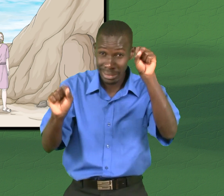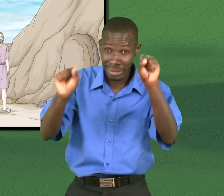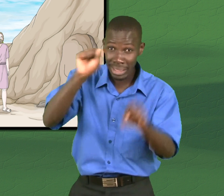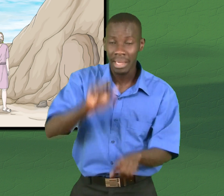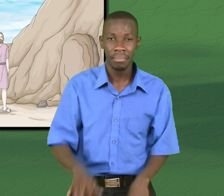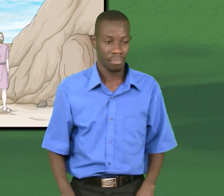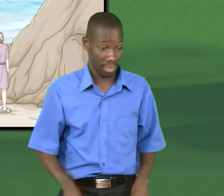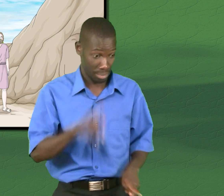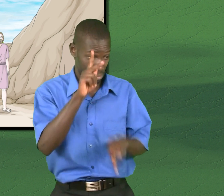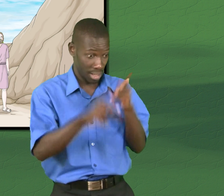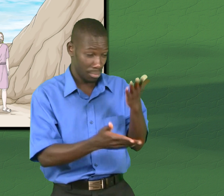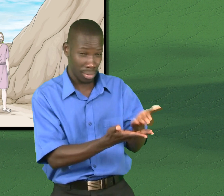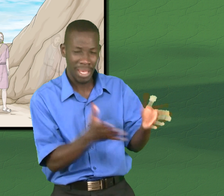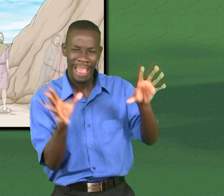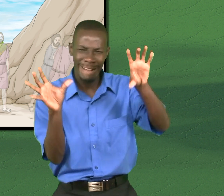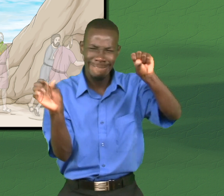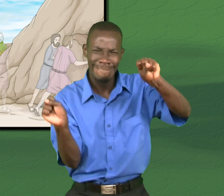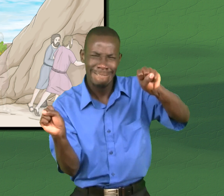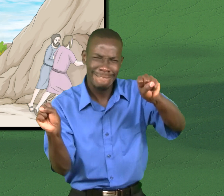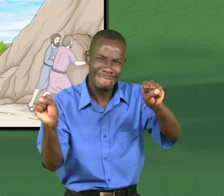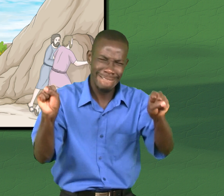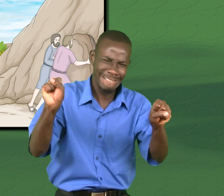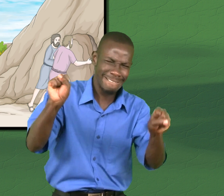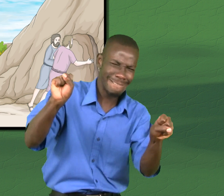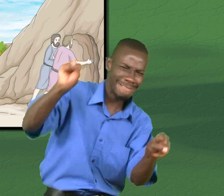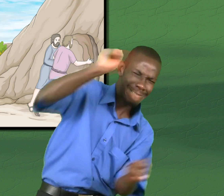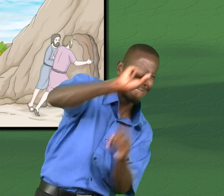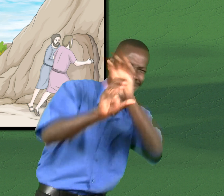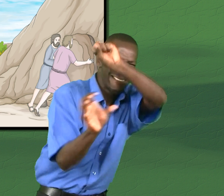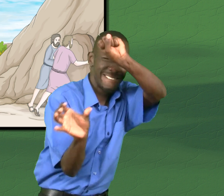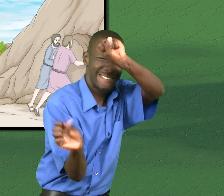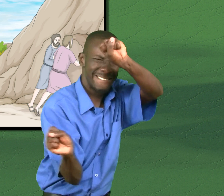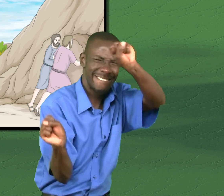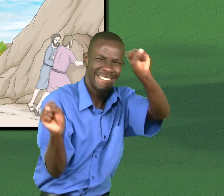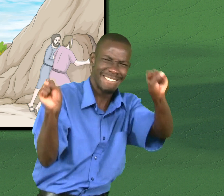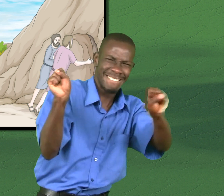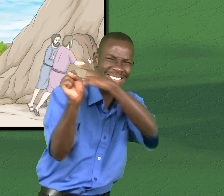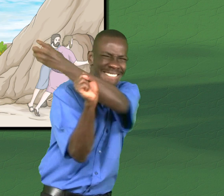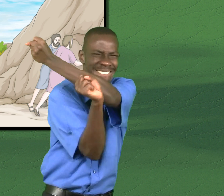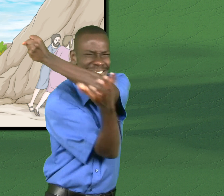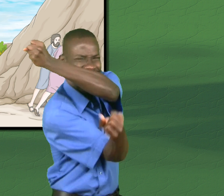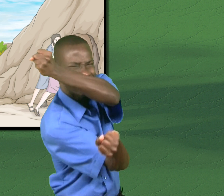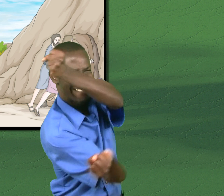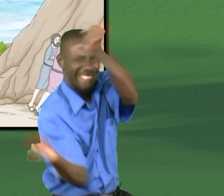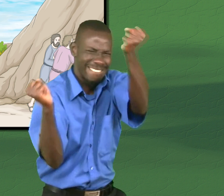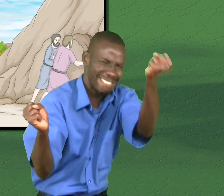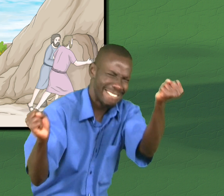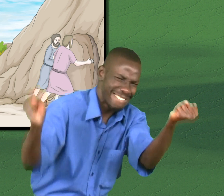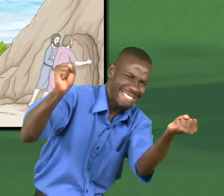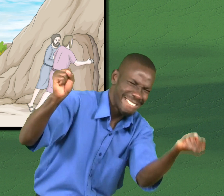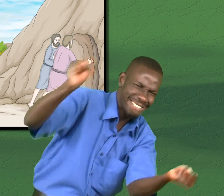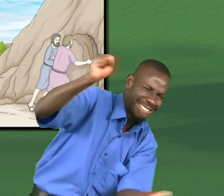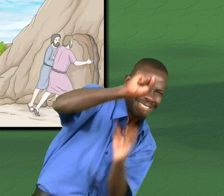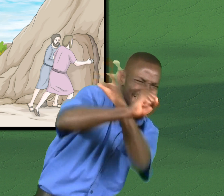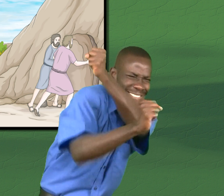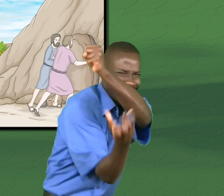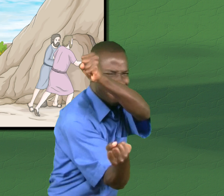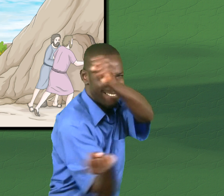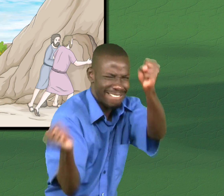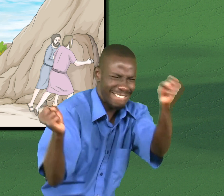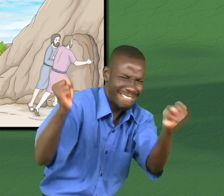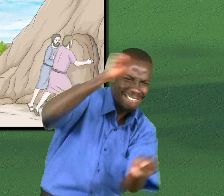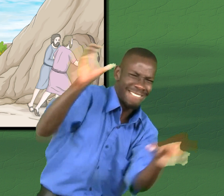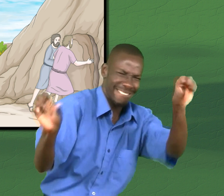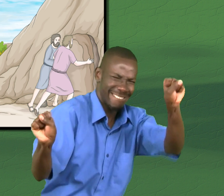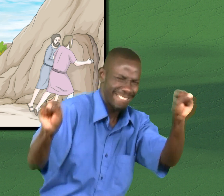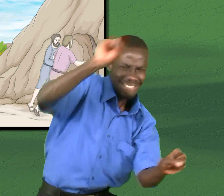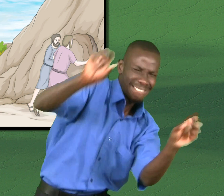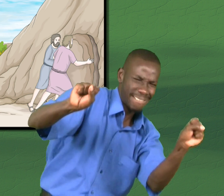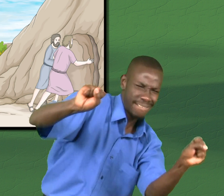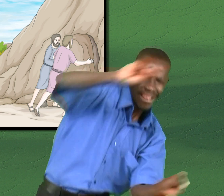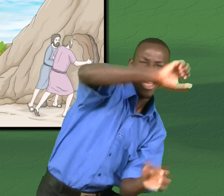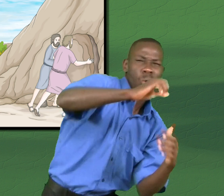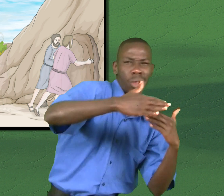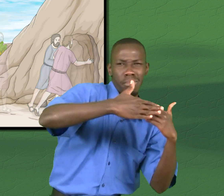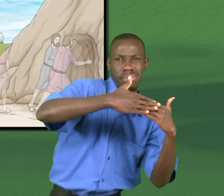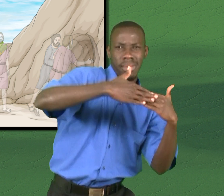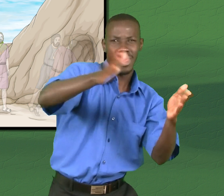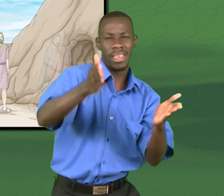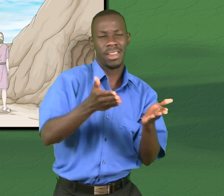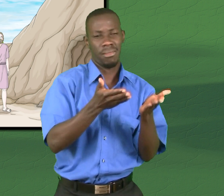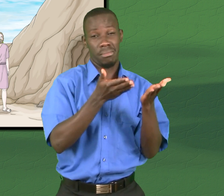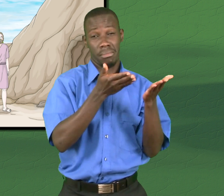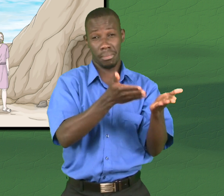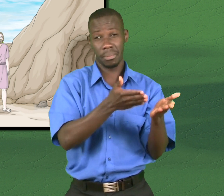So they took away the stone.